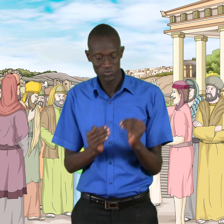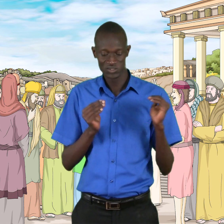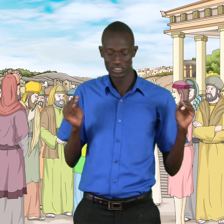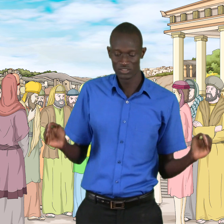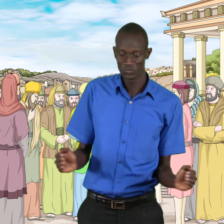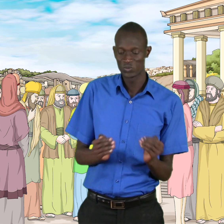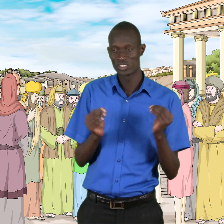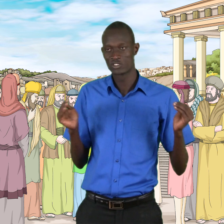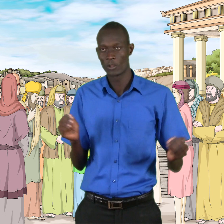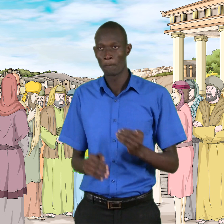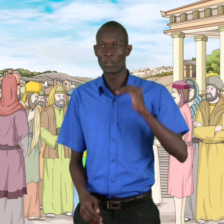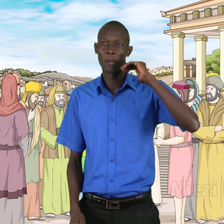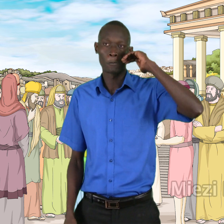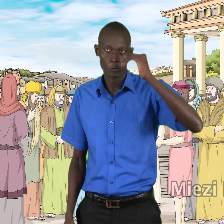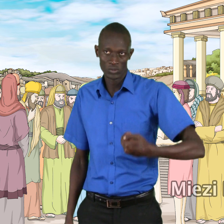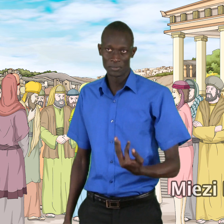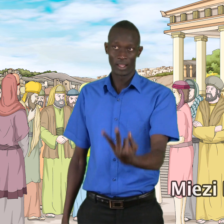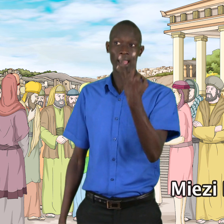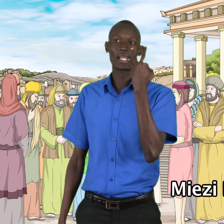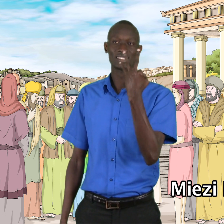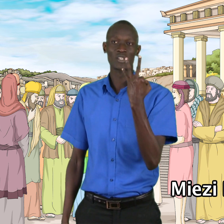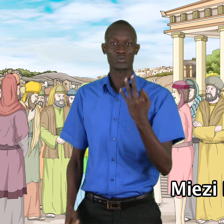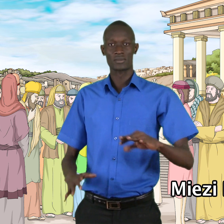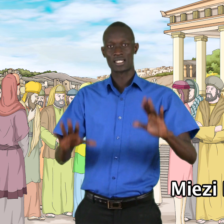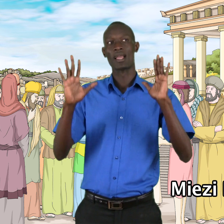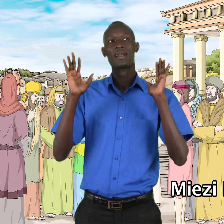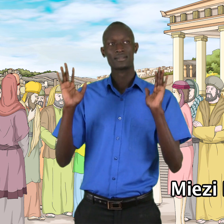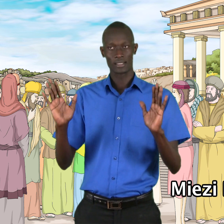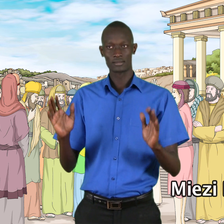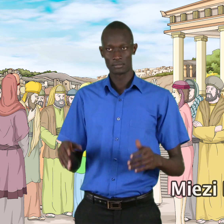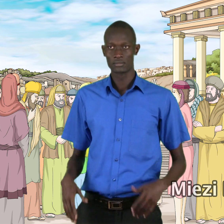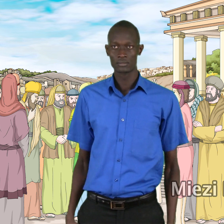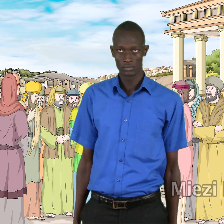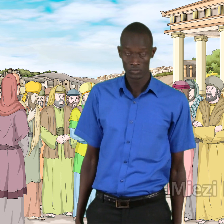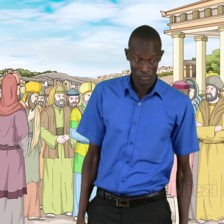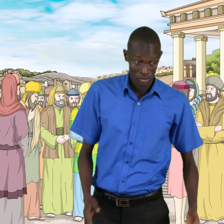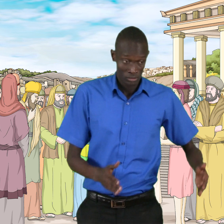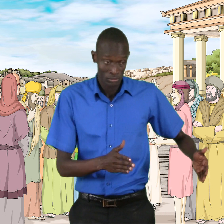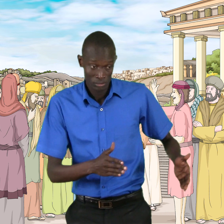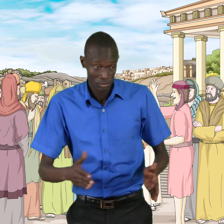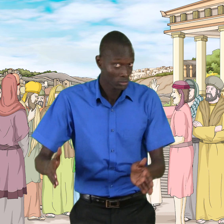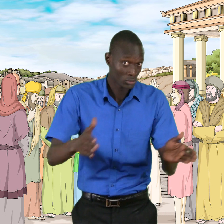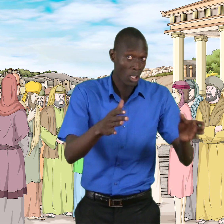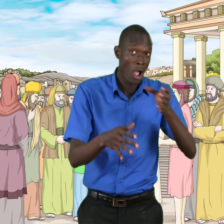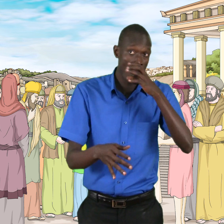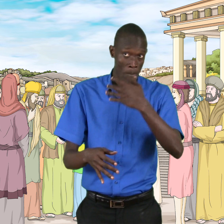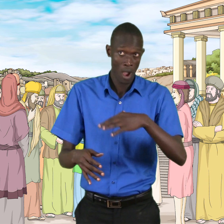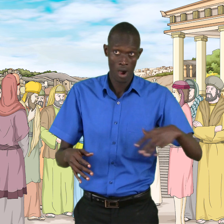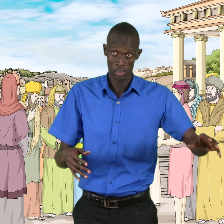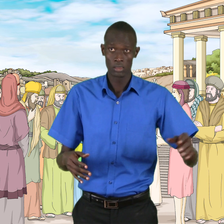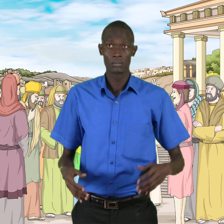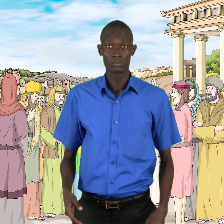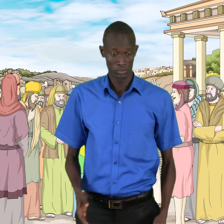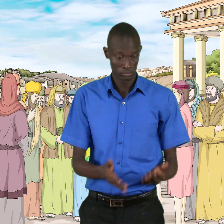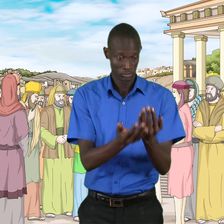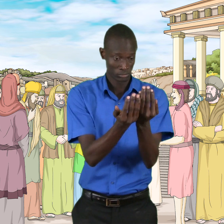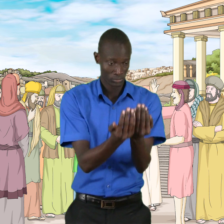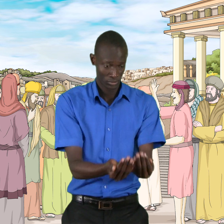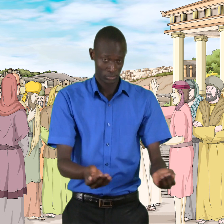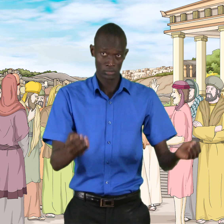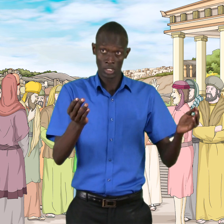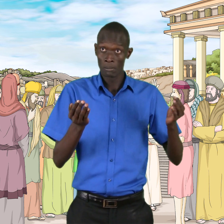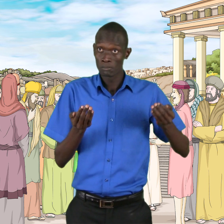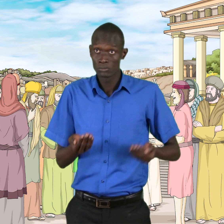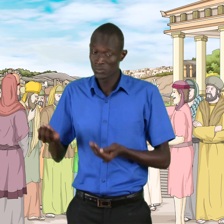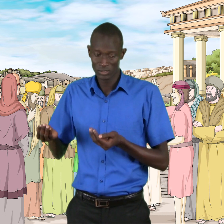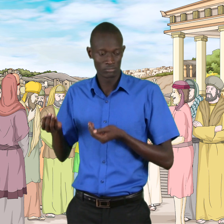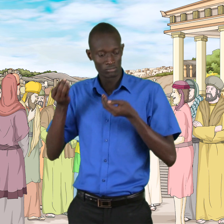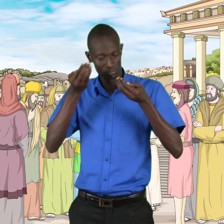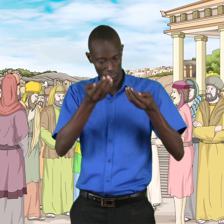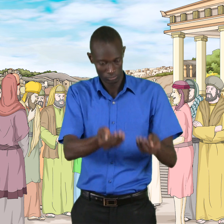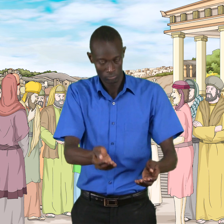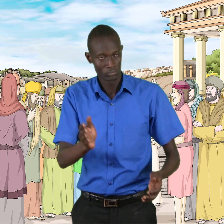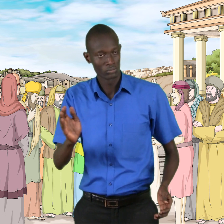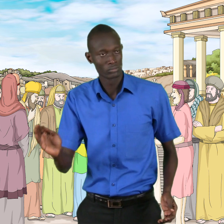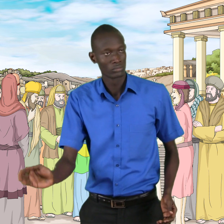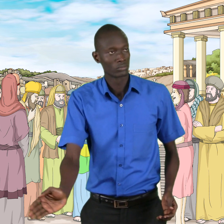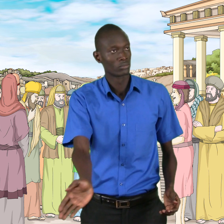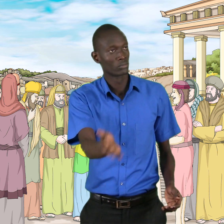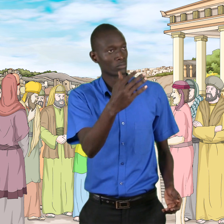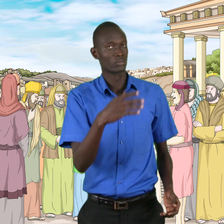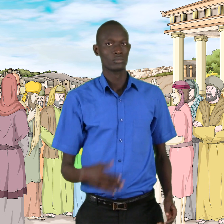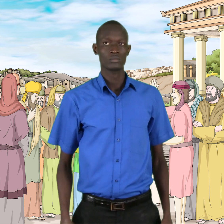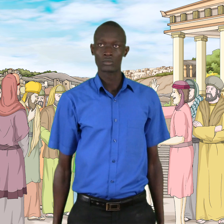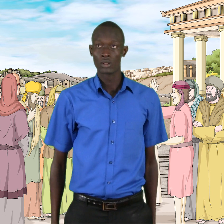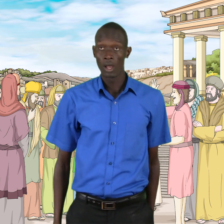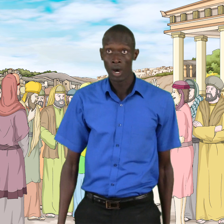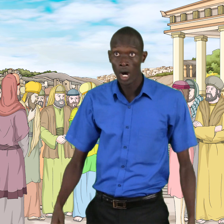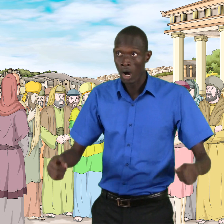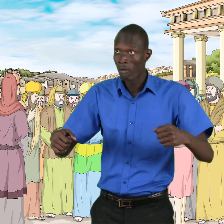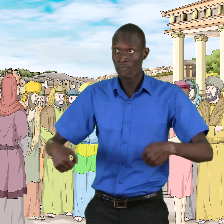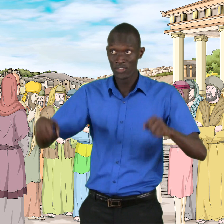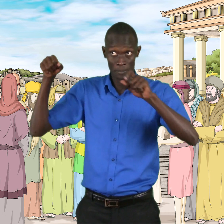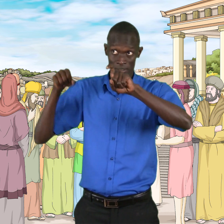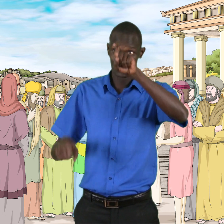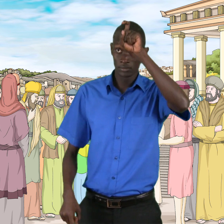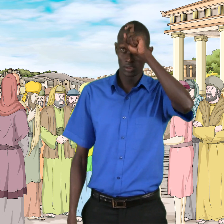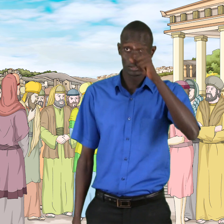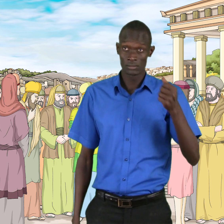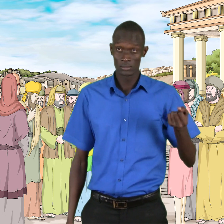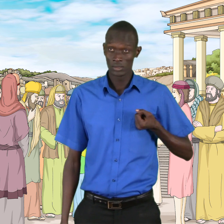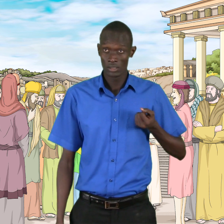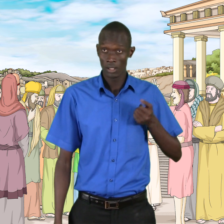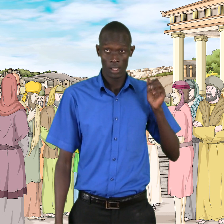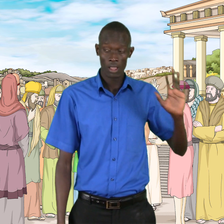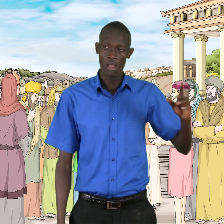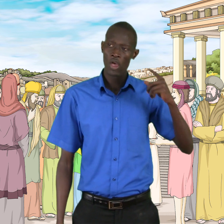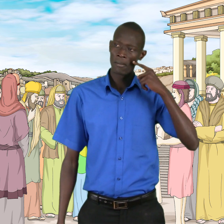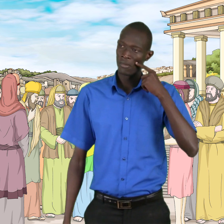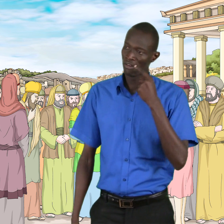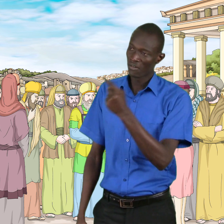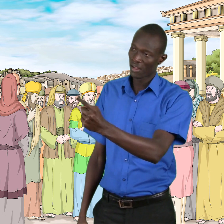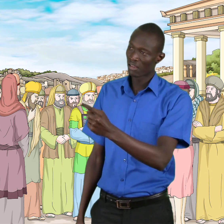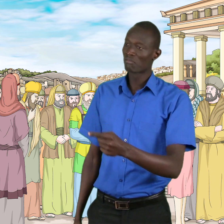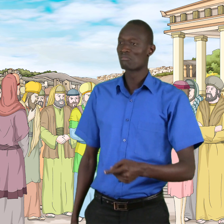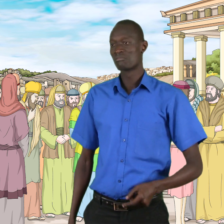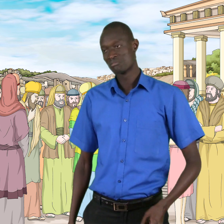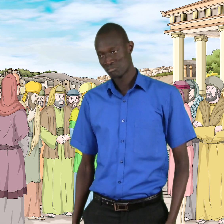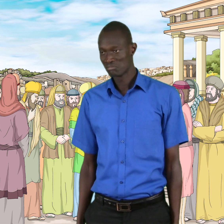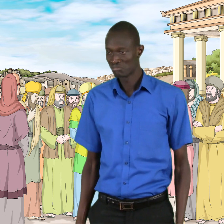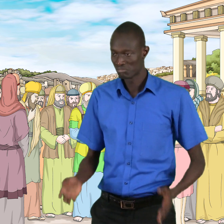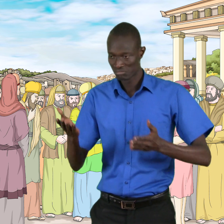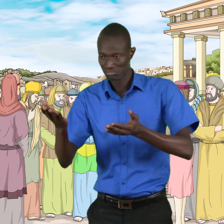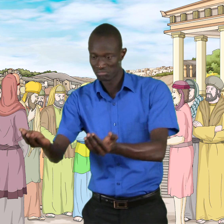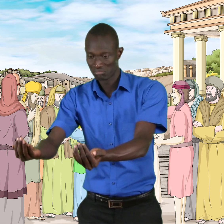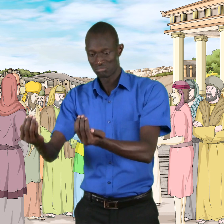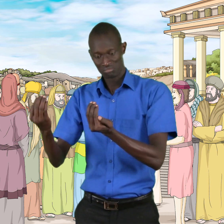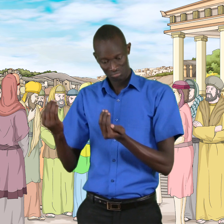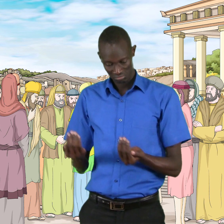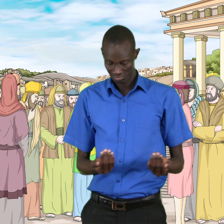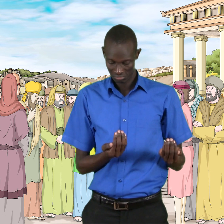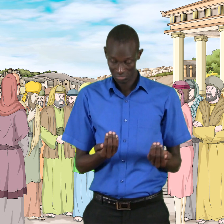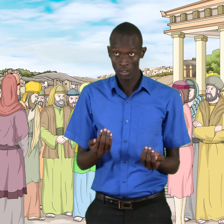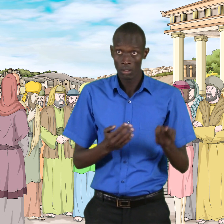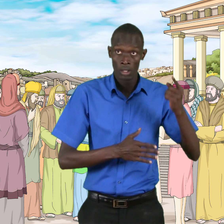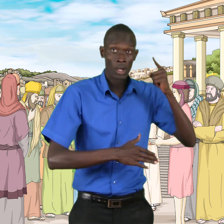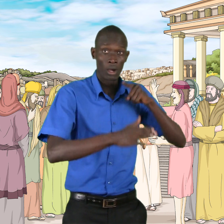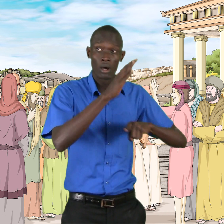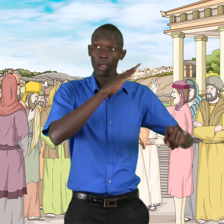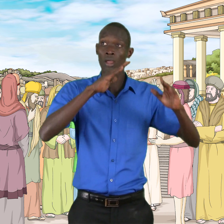For three months he was nurtured in his father’s house.